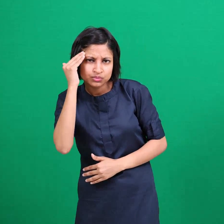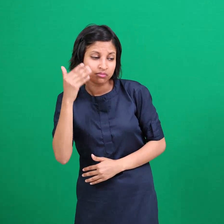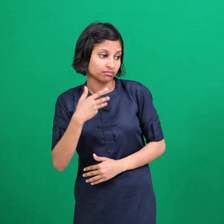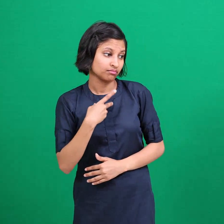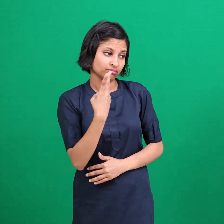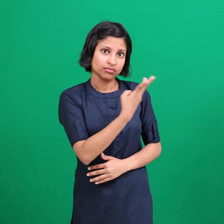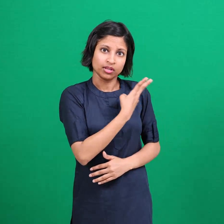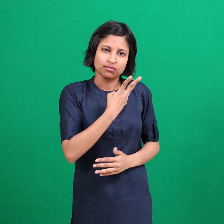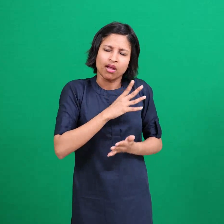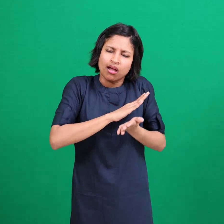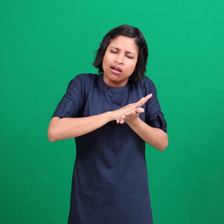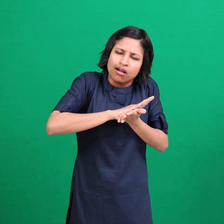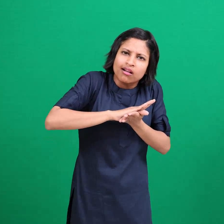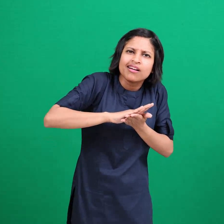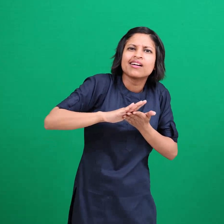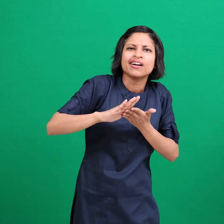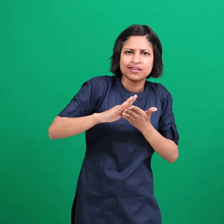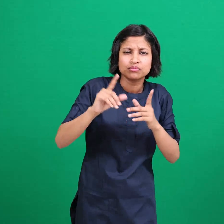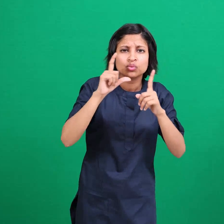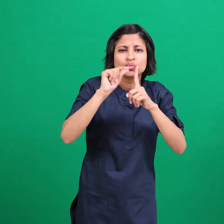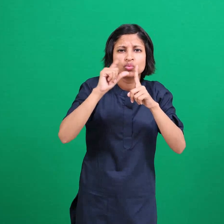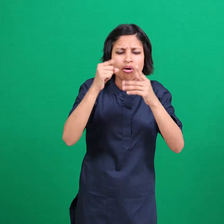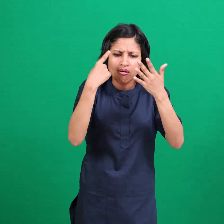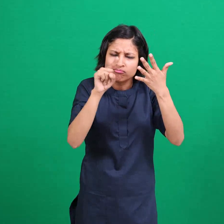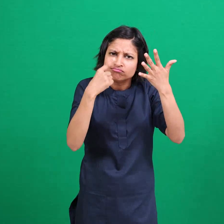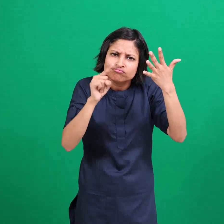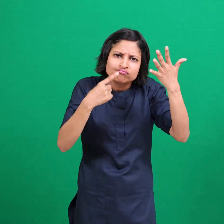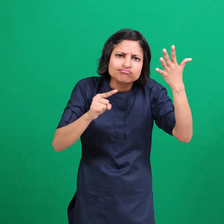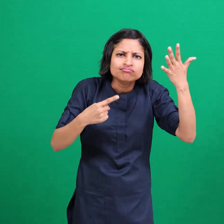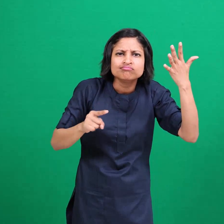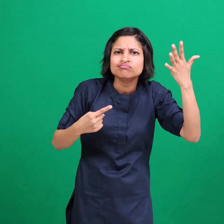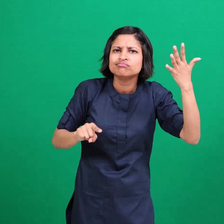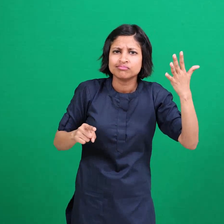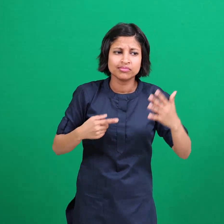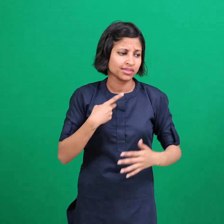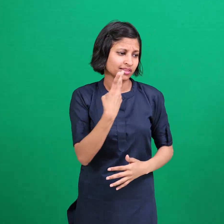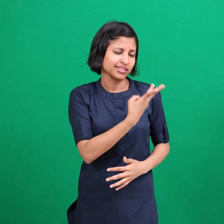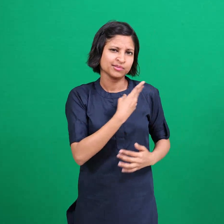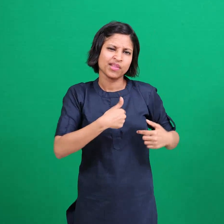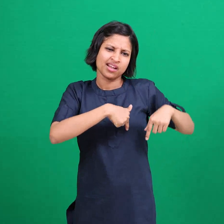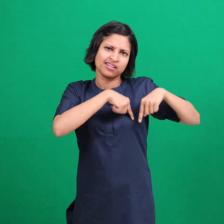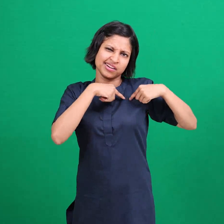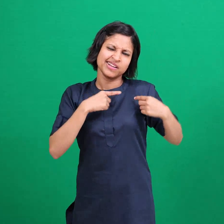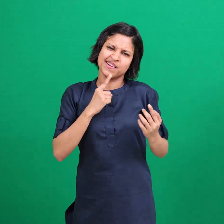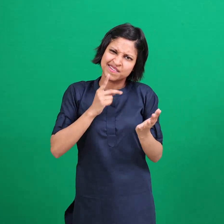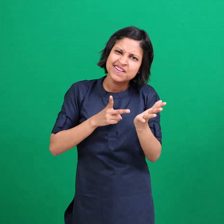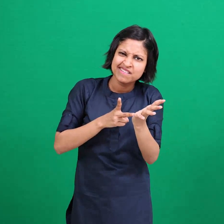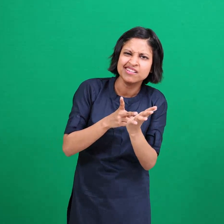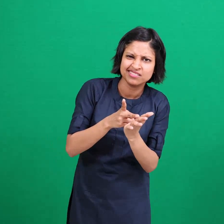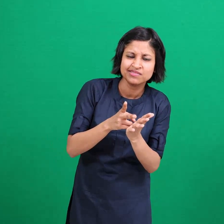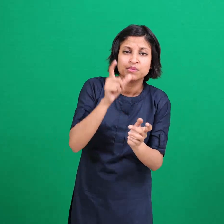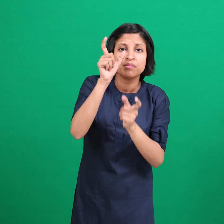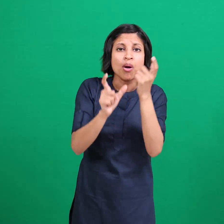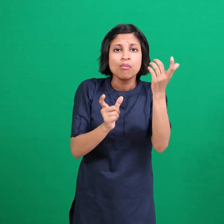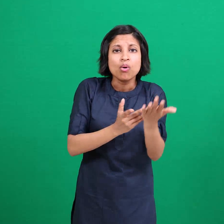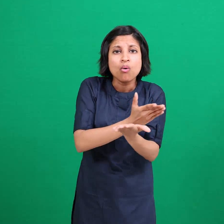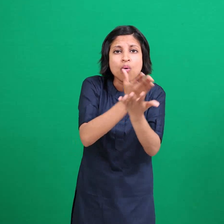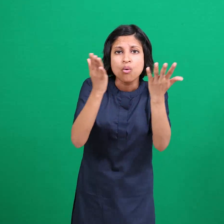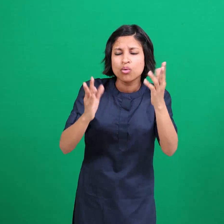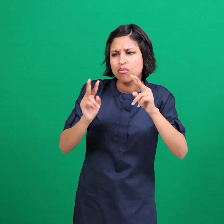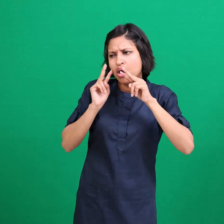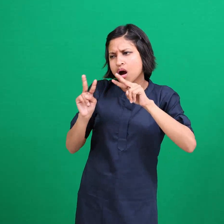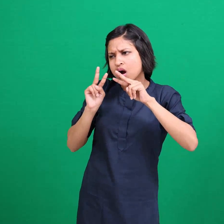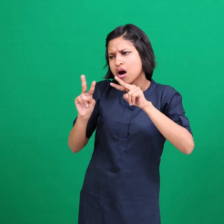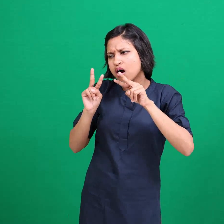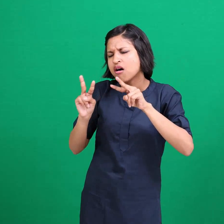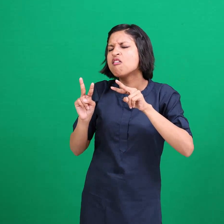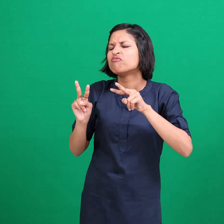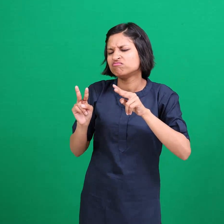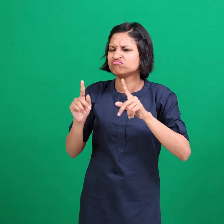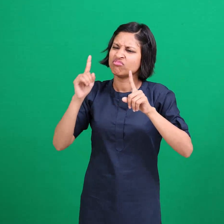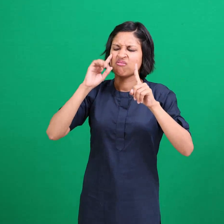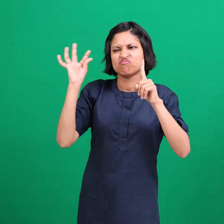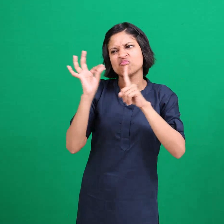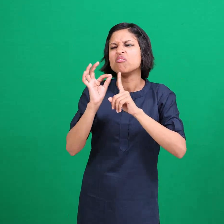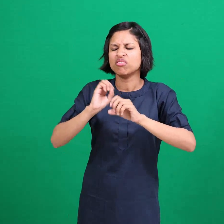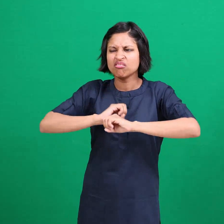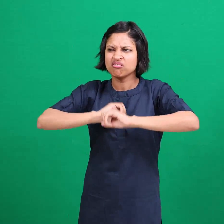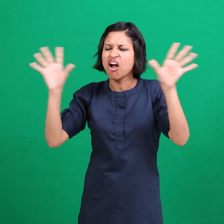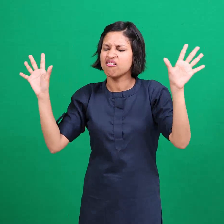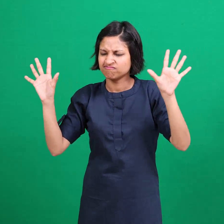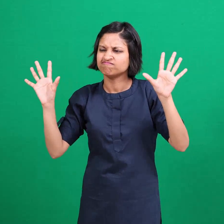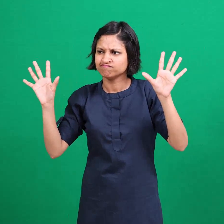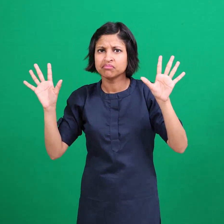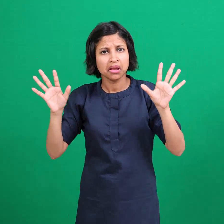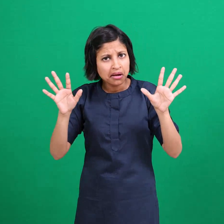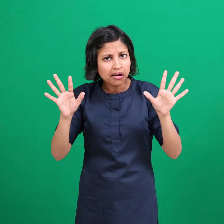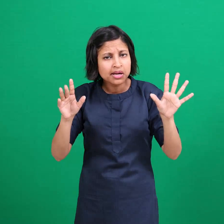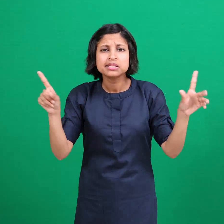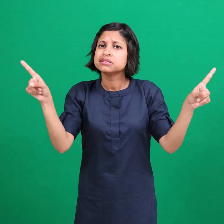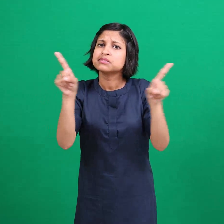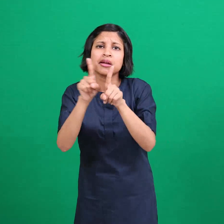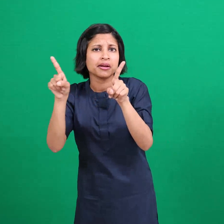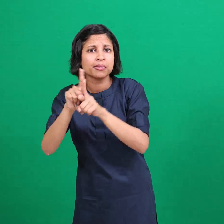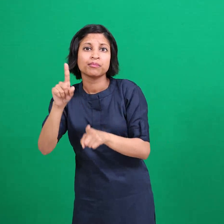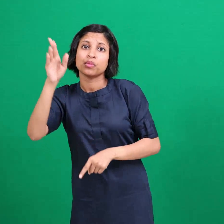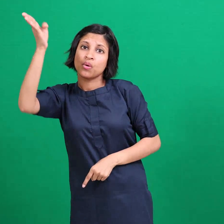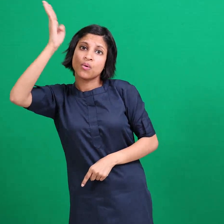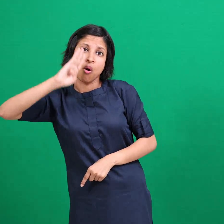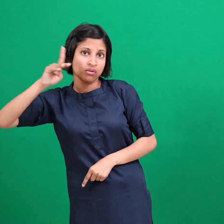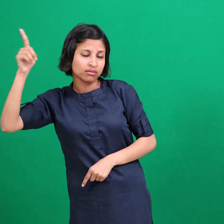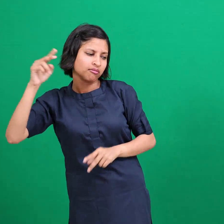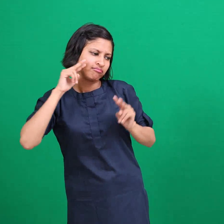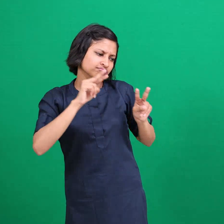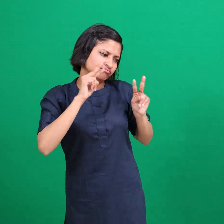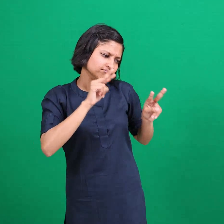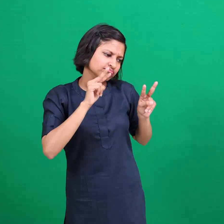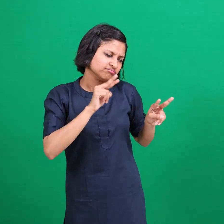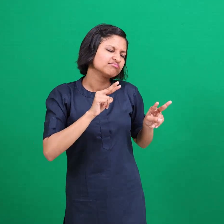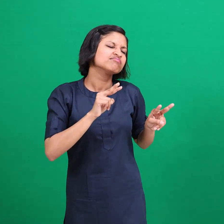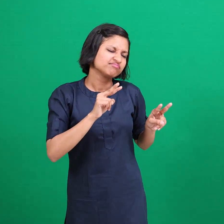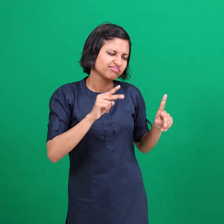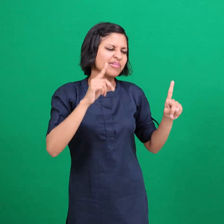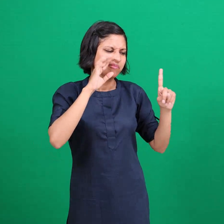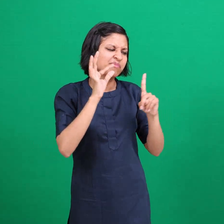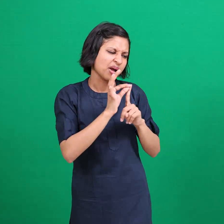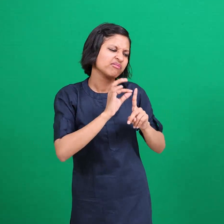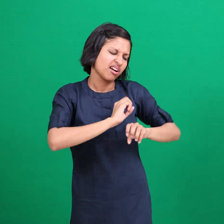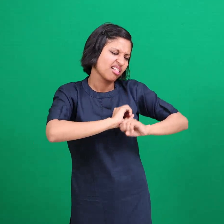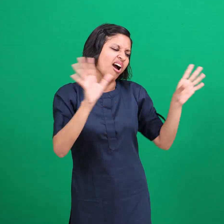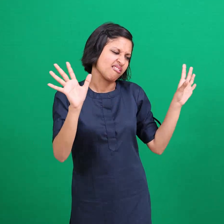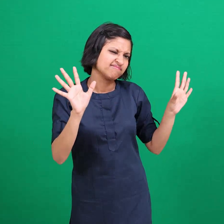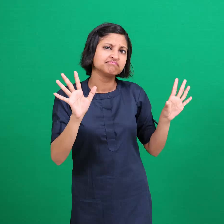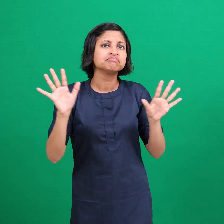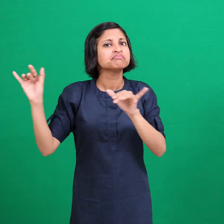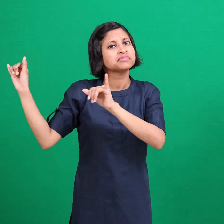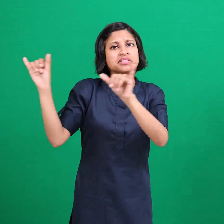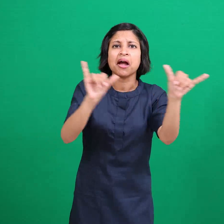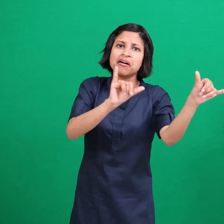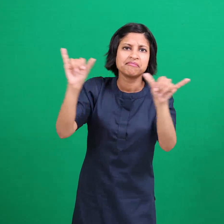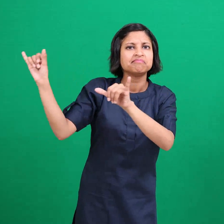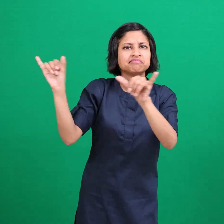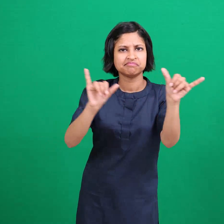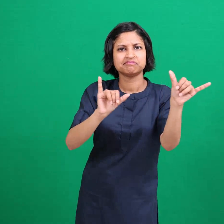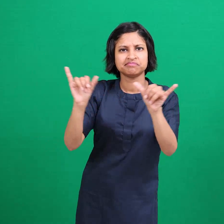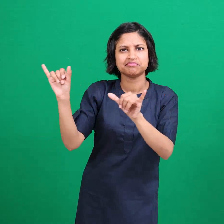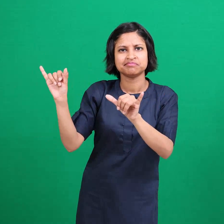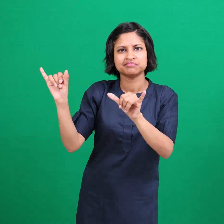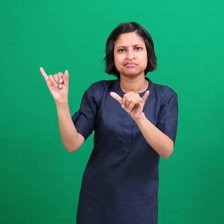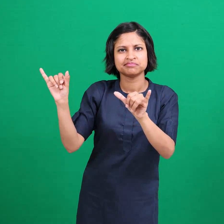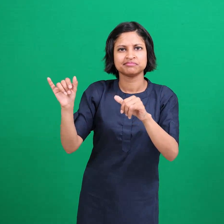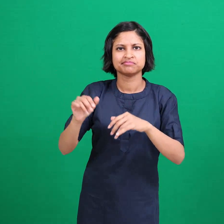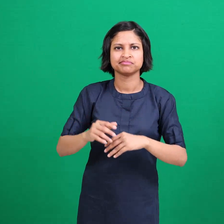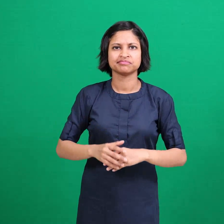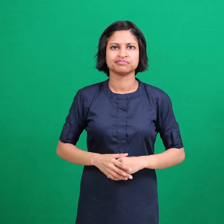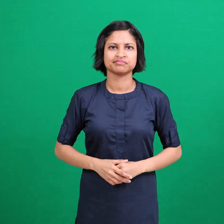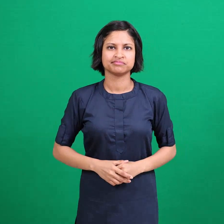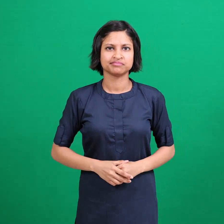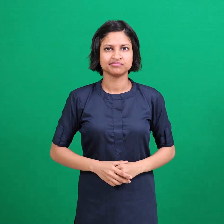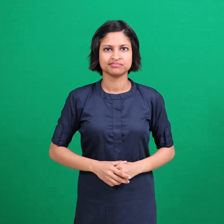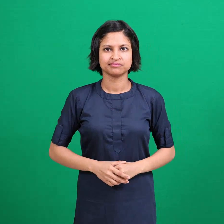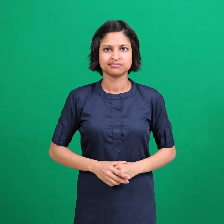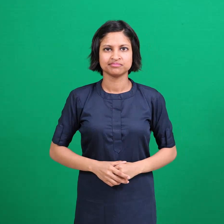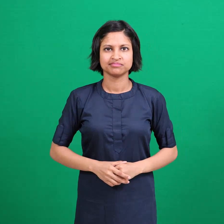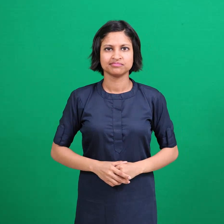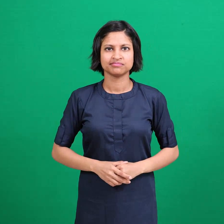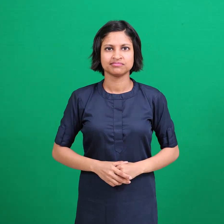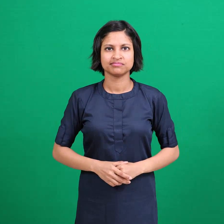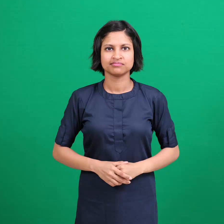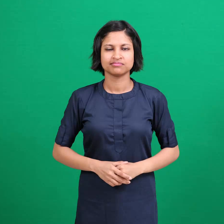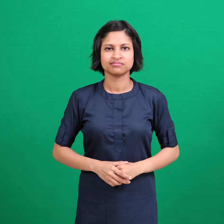You are witnesses, and so is God, of how holy, righteous, and blameless our conduct was among you who believed.